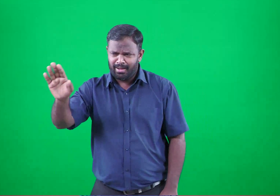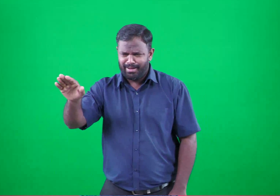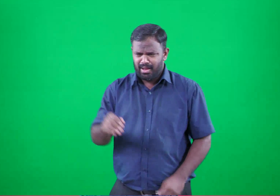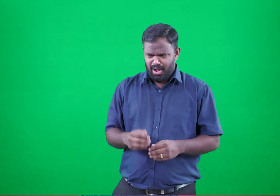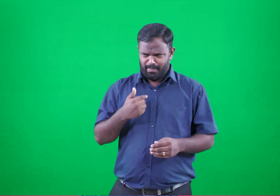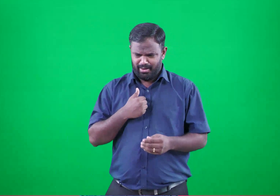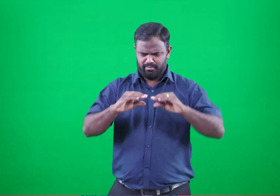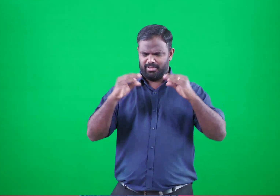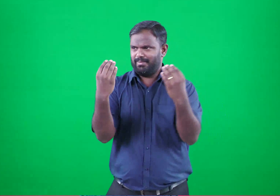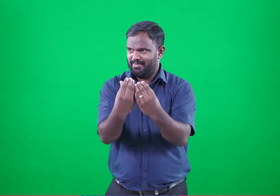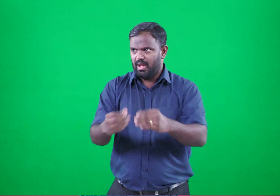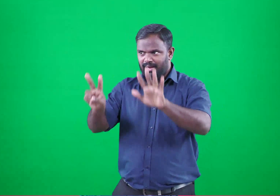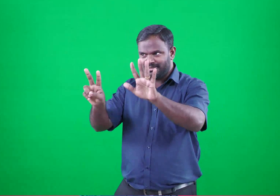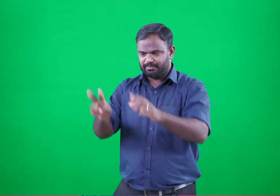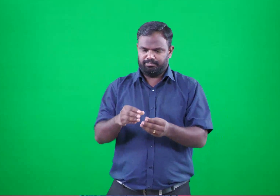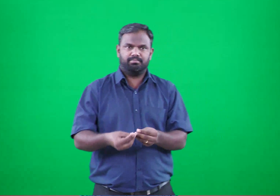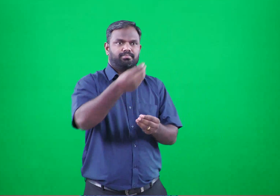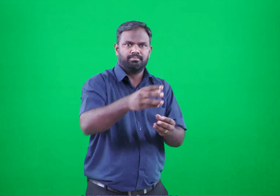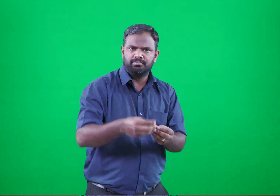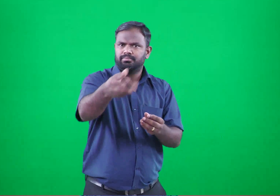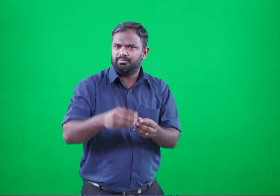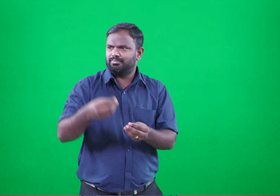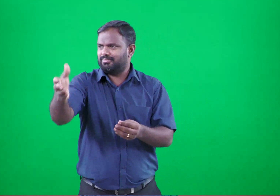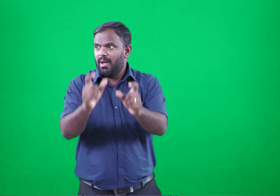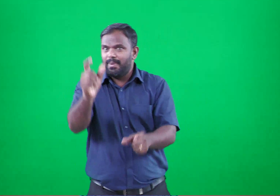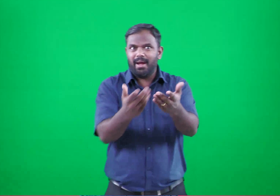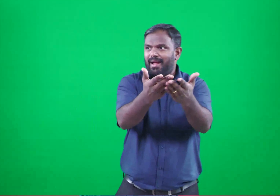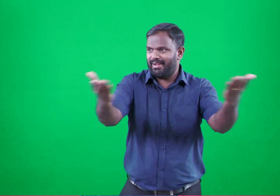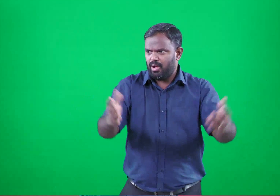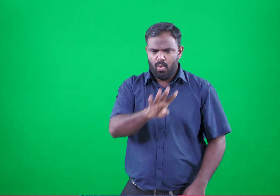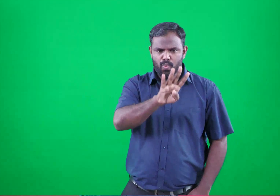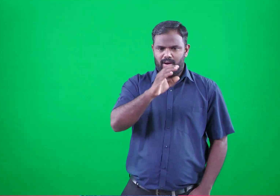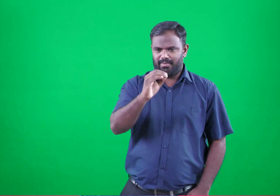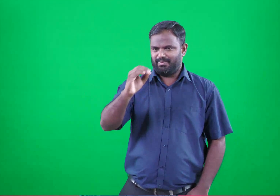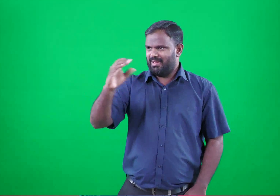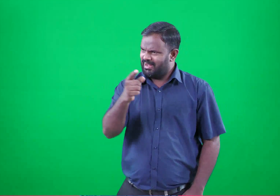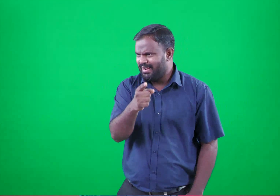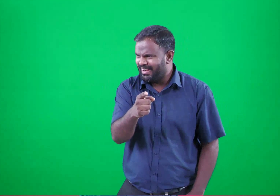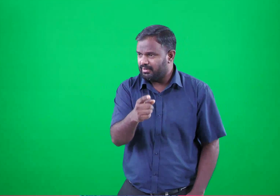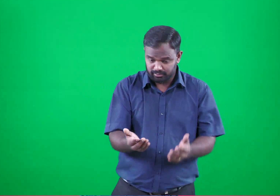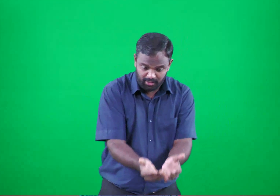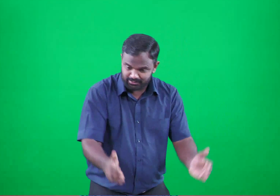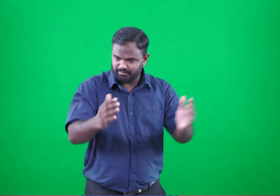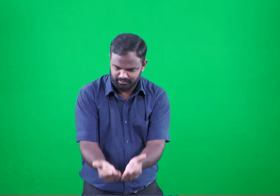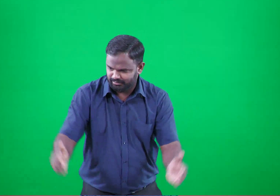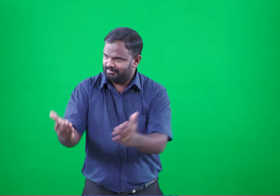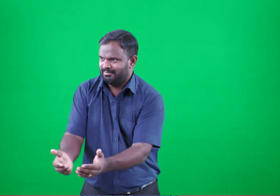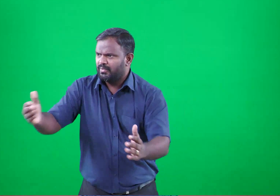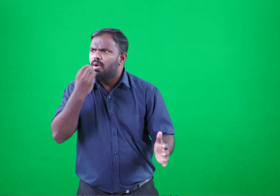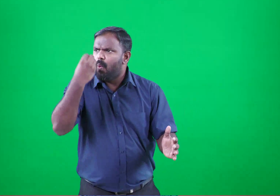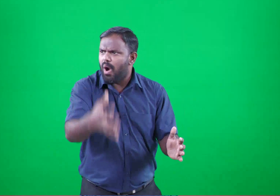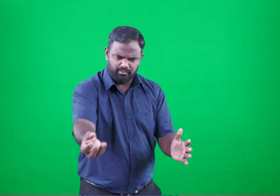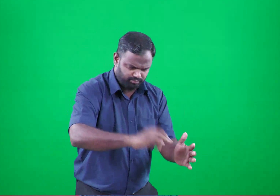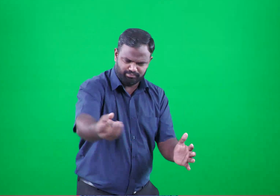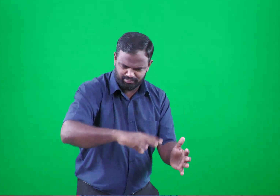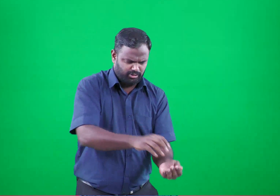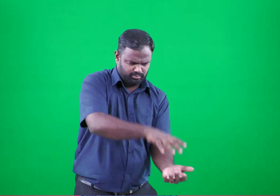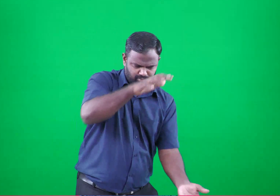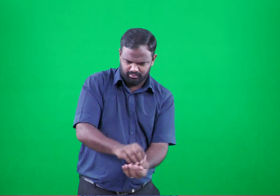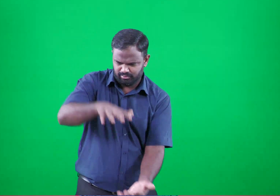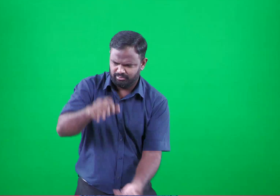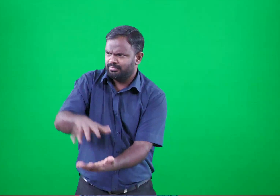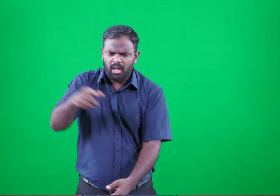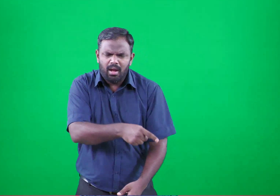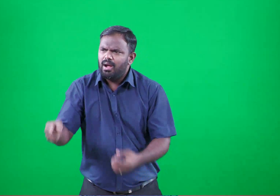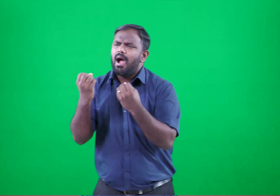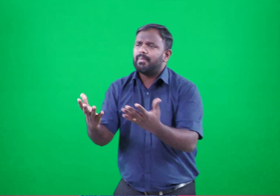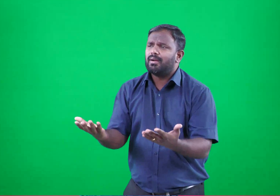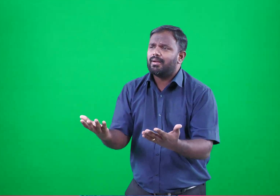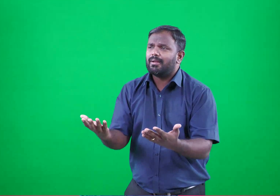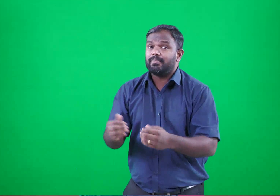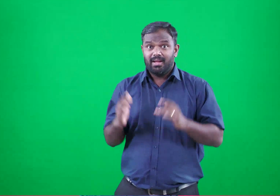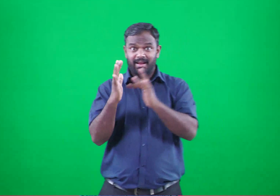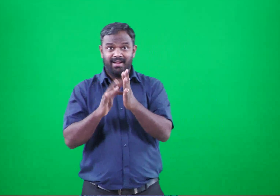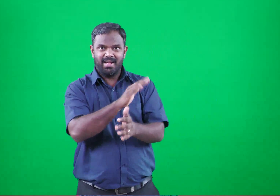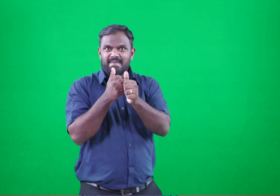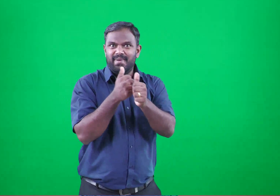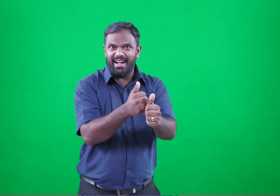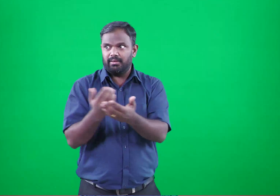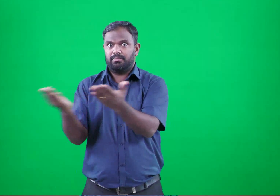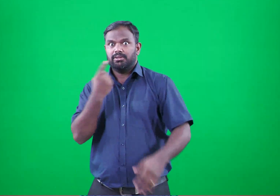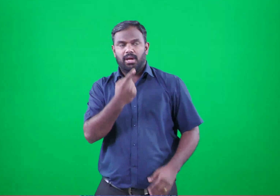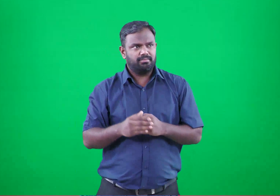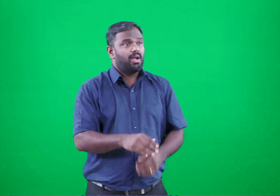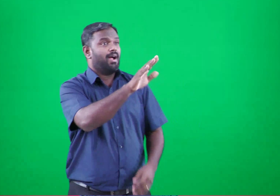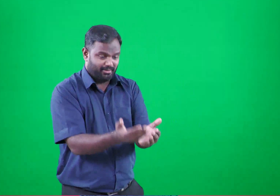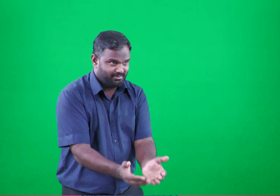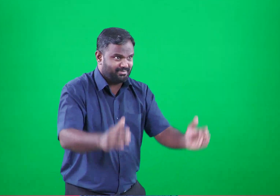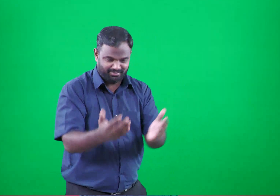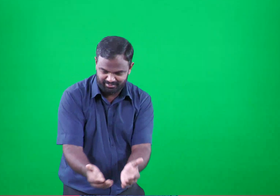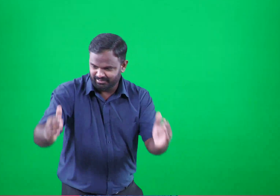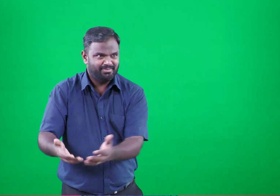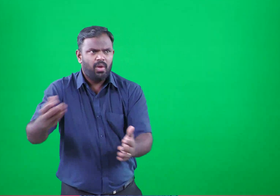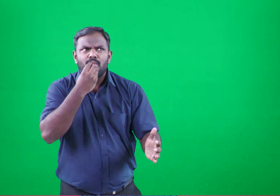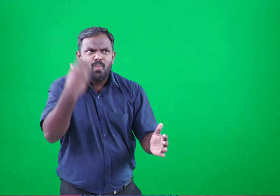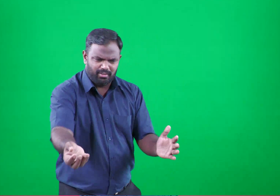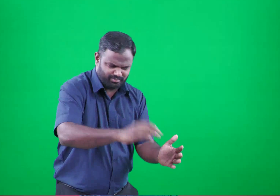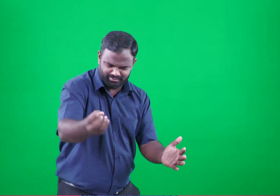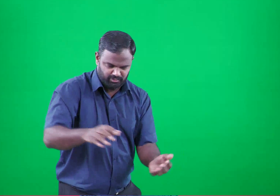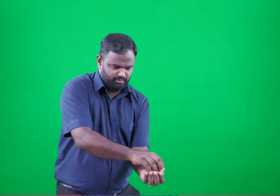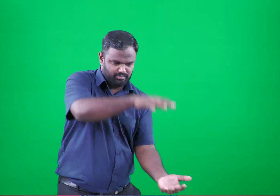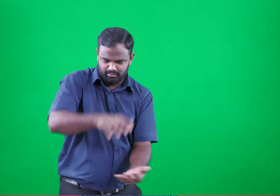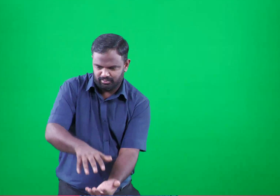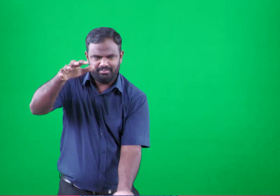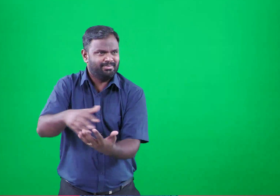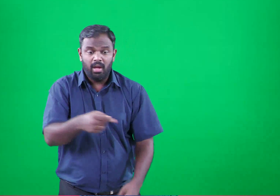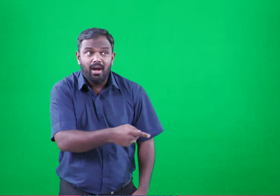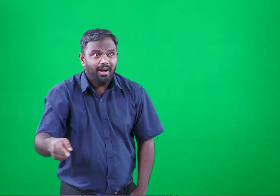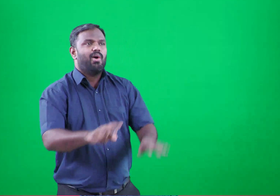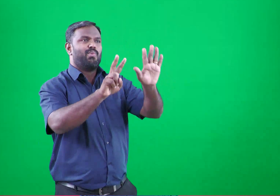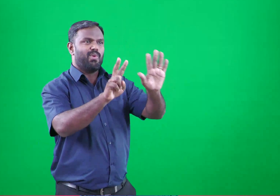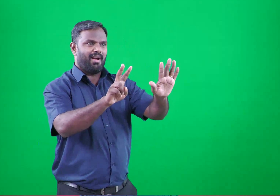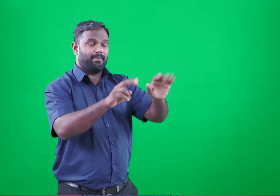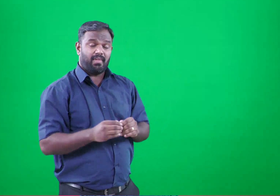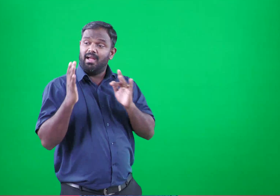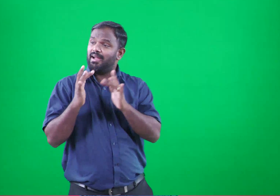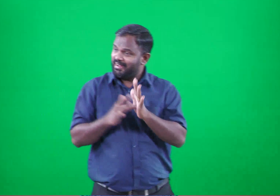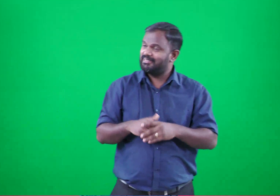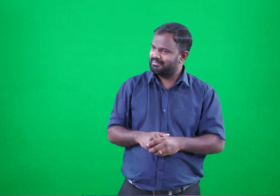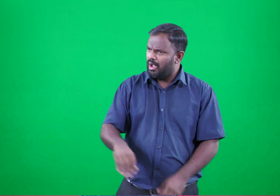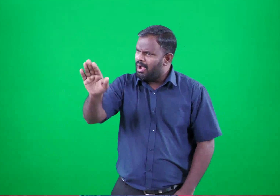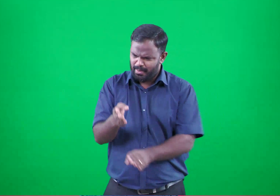"And when I broke the seven loaves for the four thousand, how many basketfuls of broken pieces did you collect?"